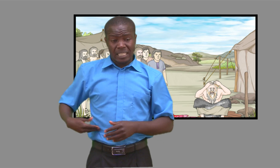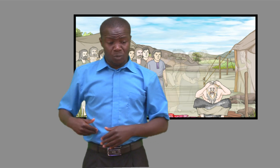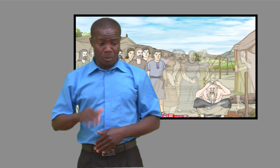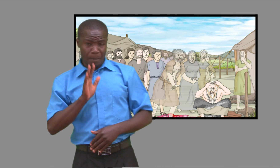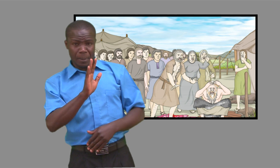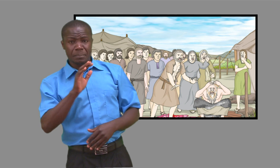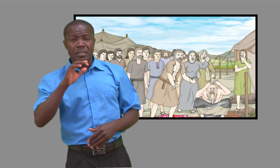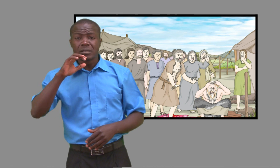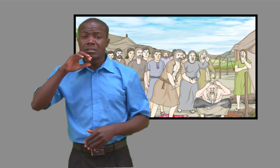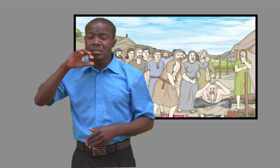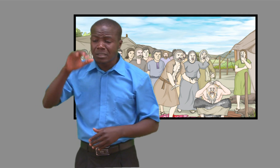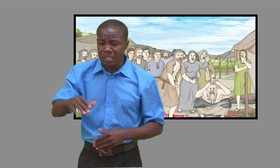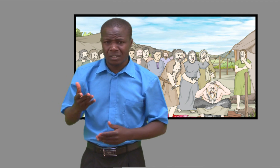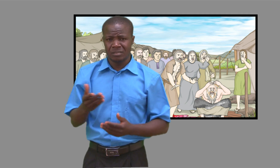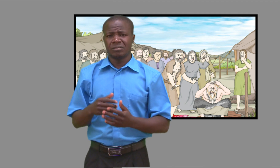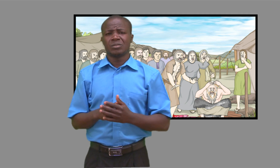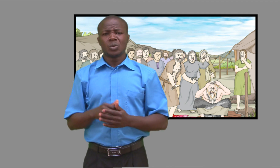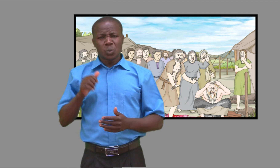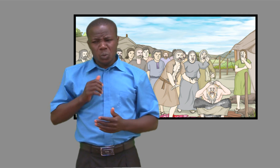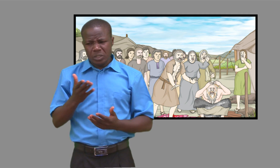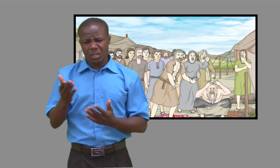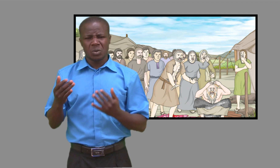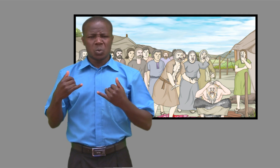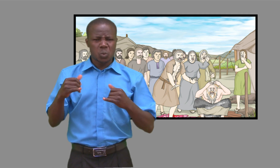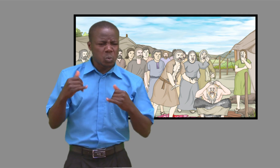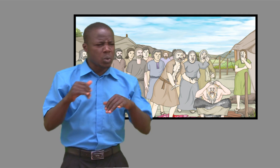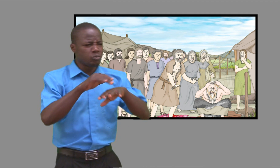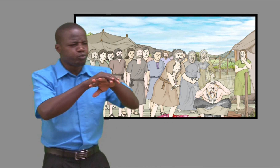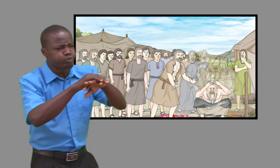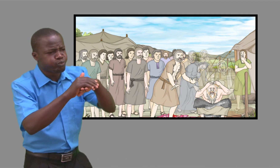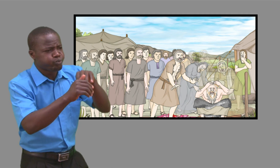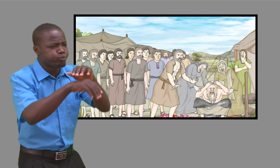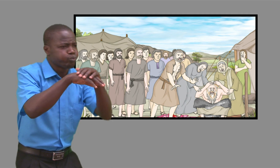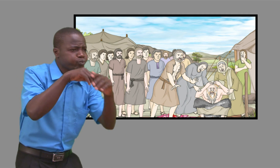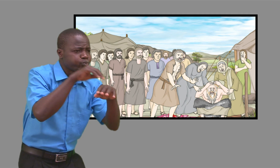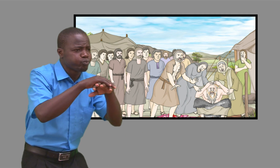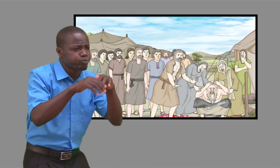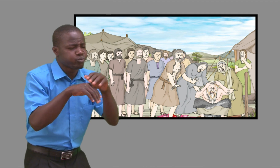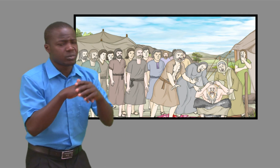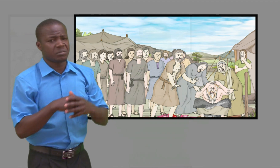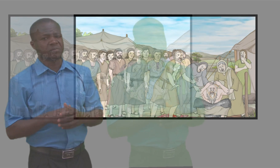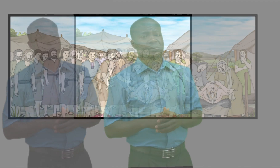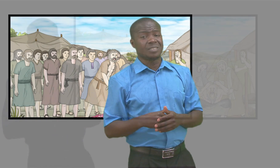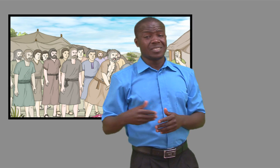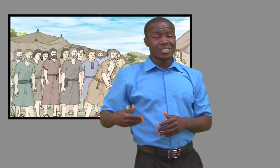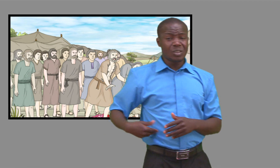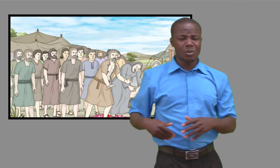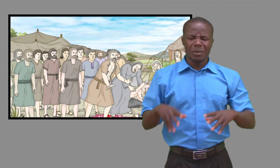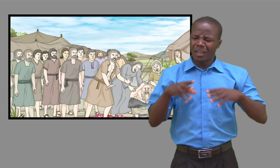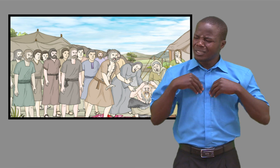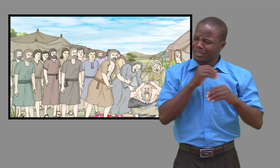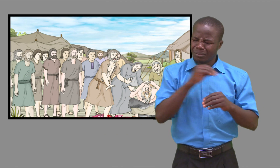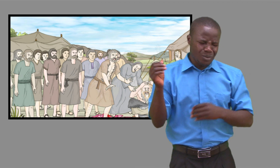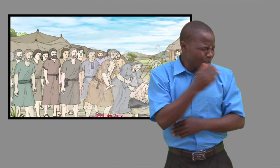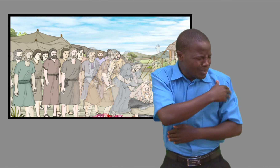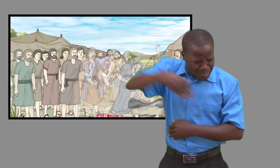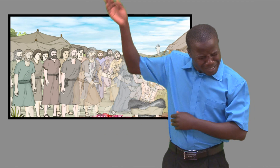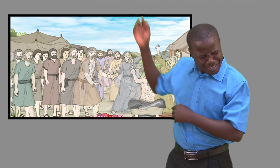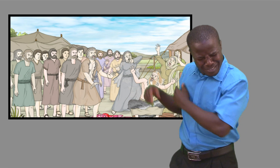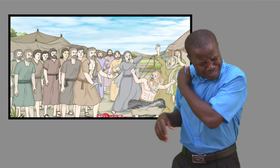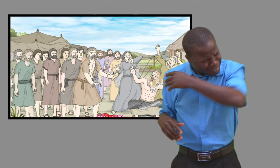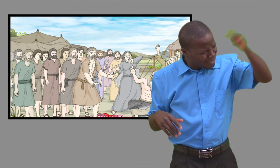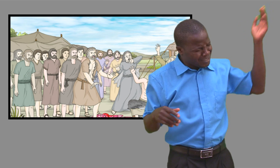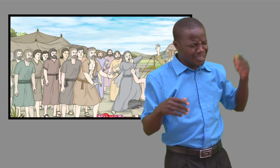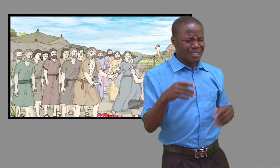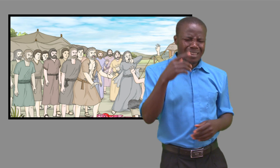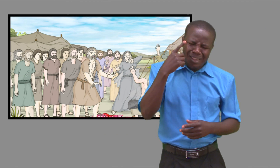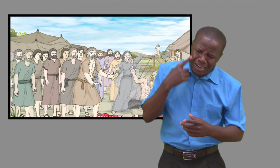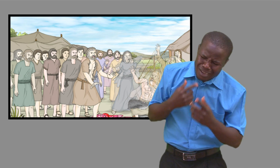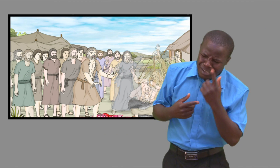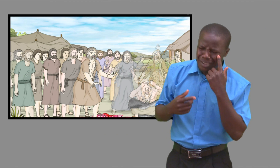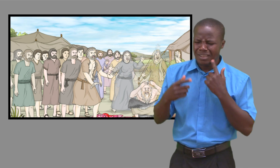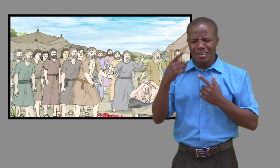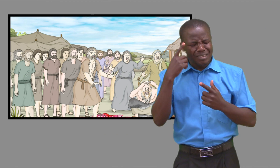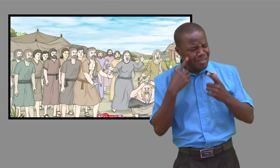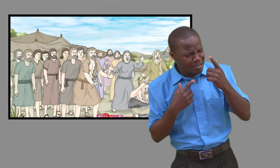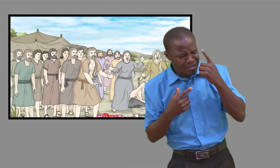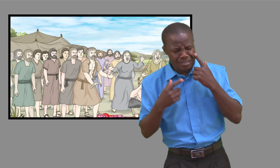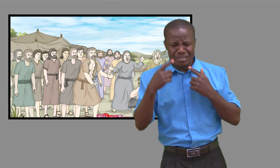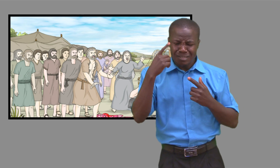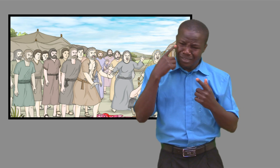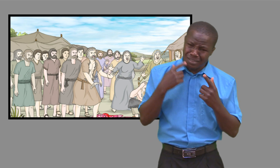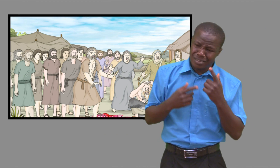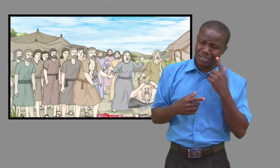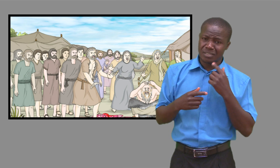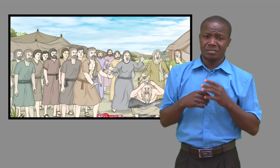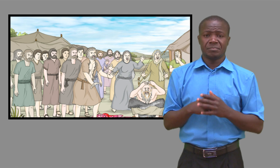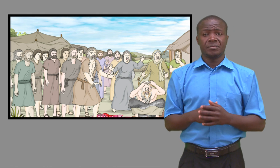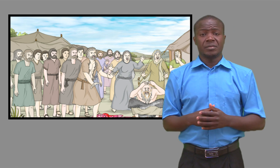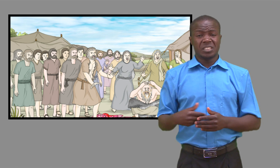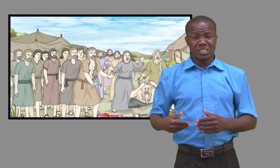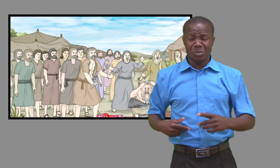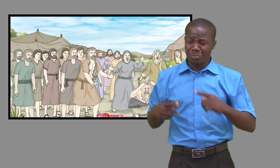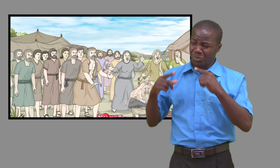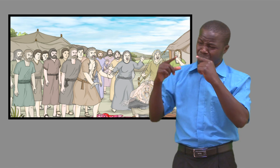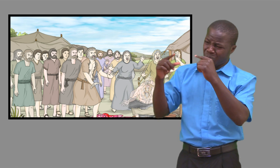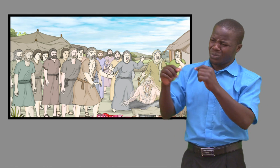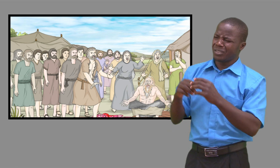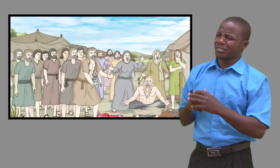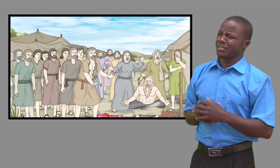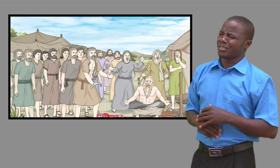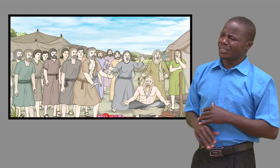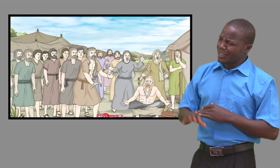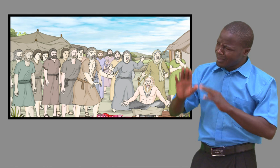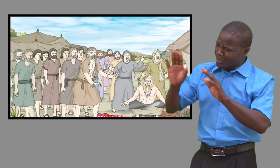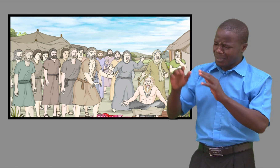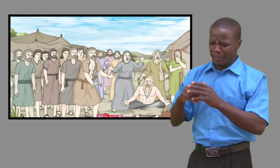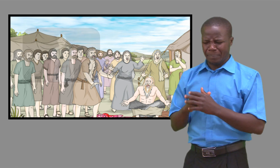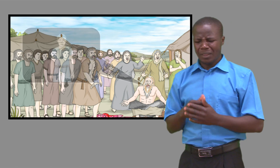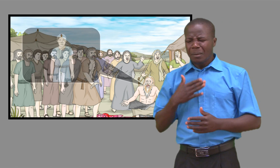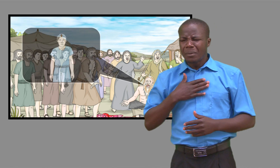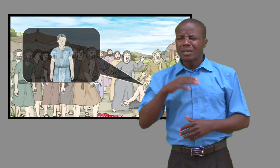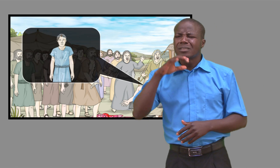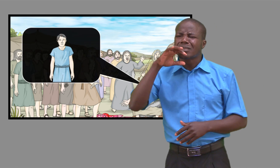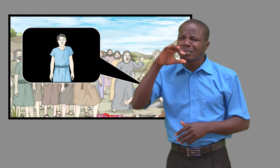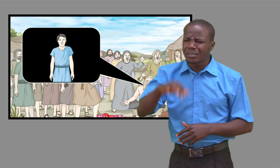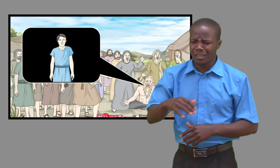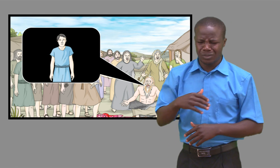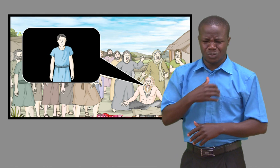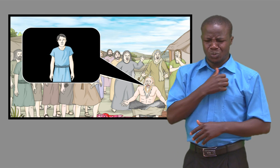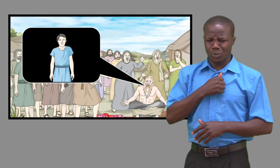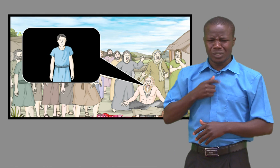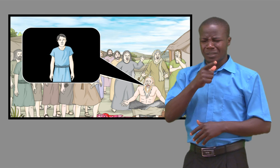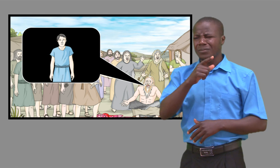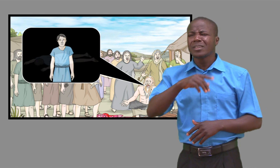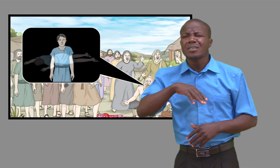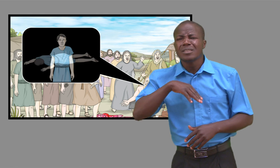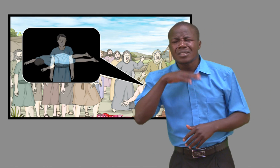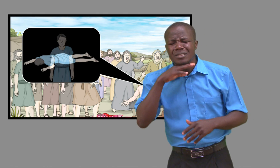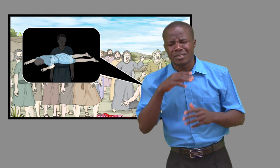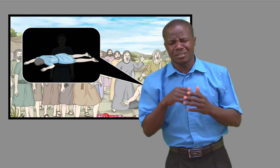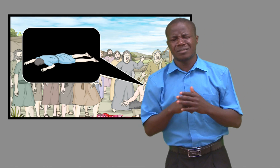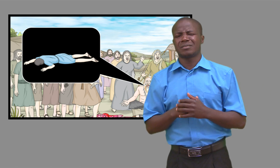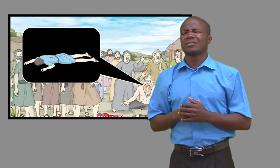All his sons and daughters tried to comfort him, but he refused to be comforted. “No,” he said.